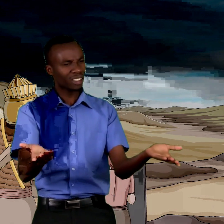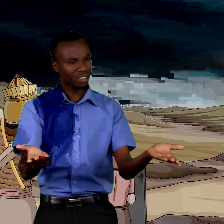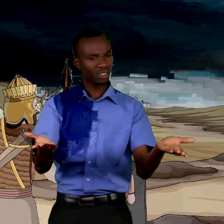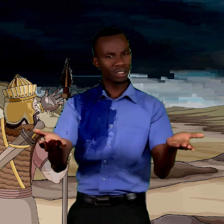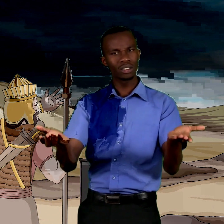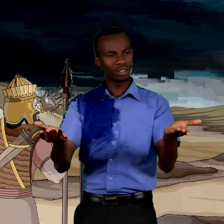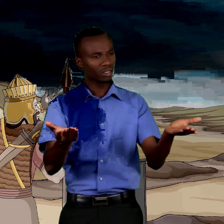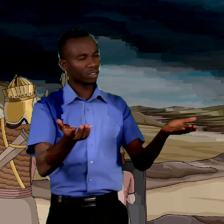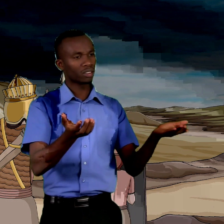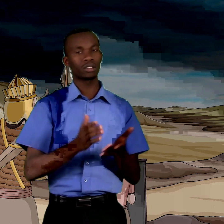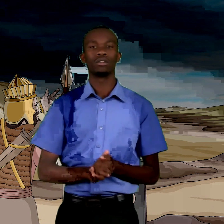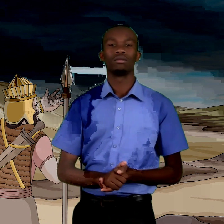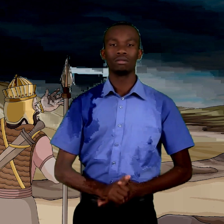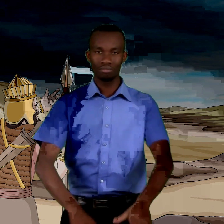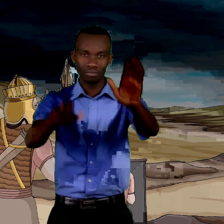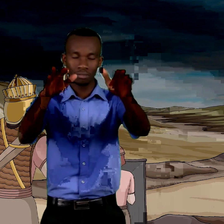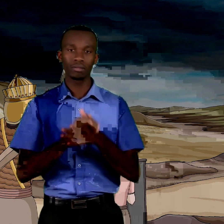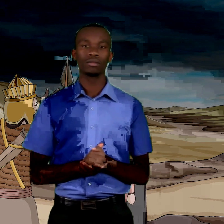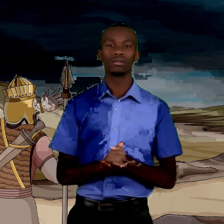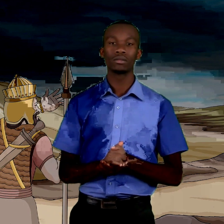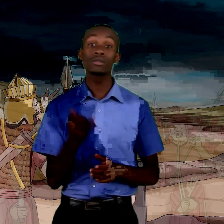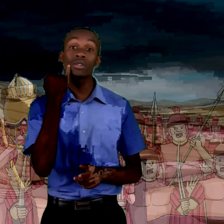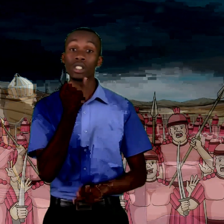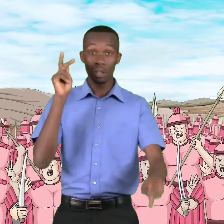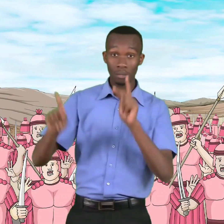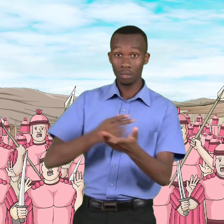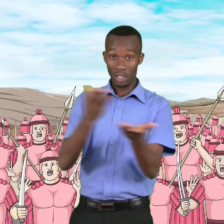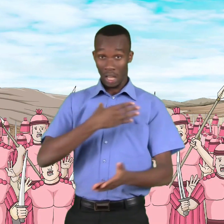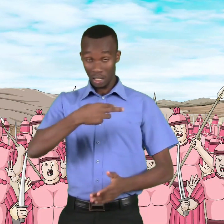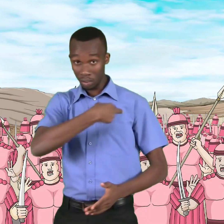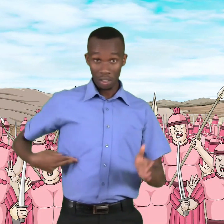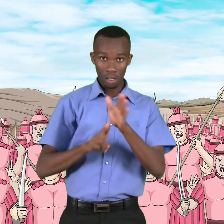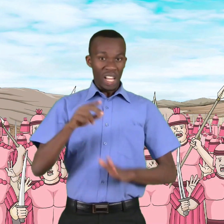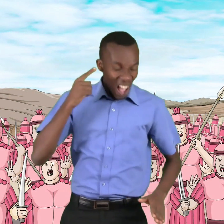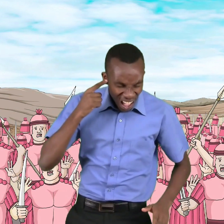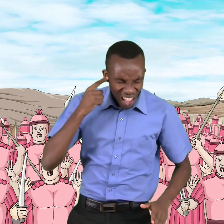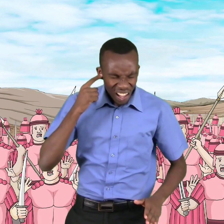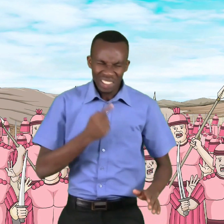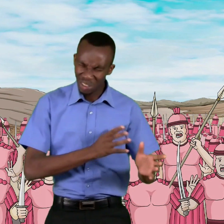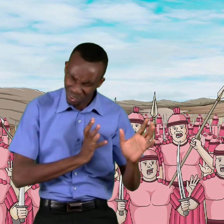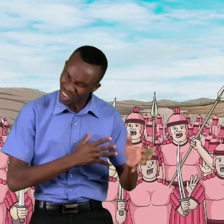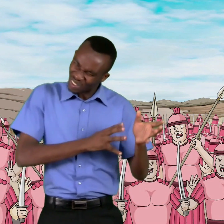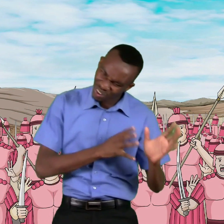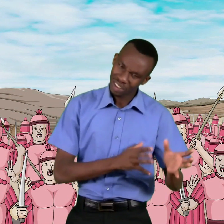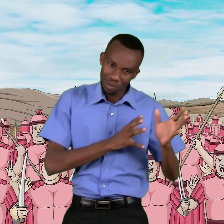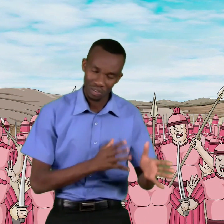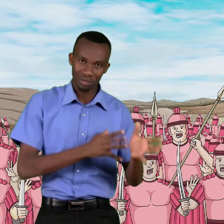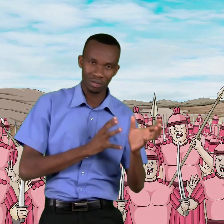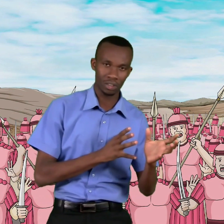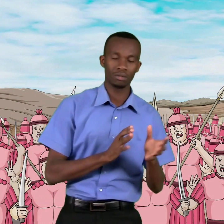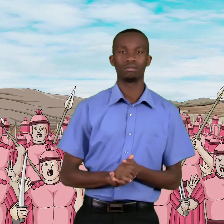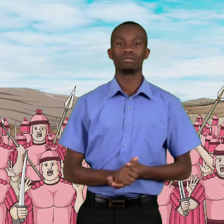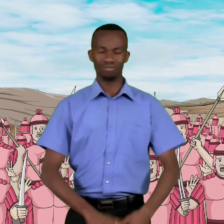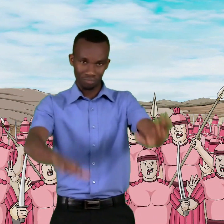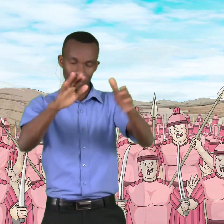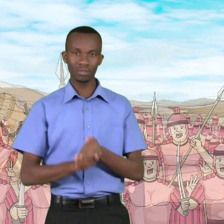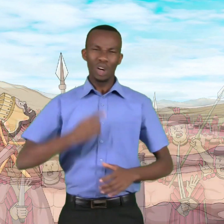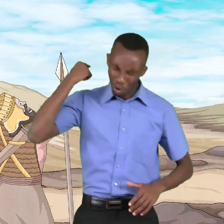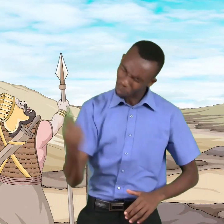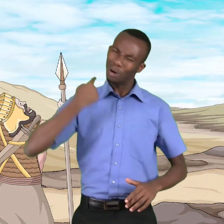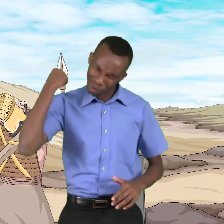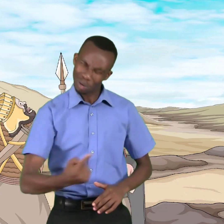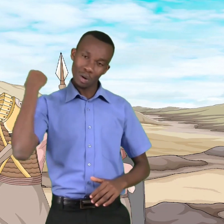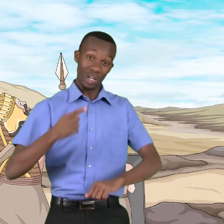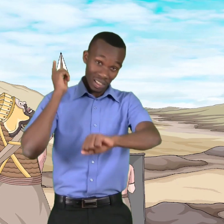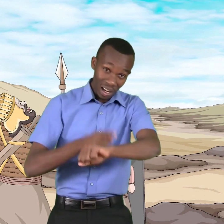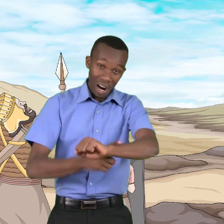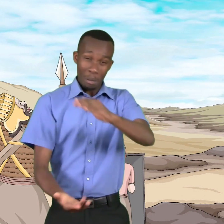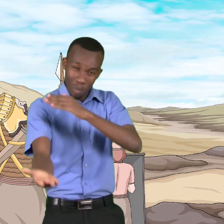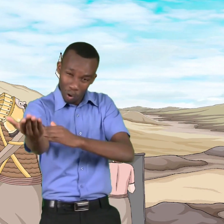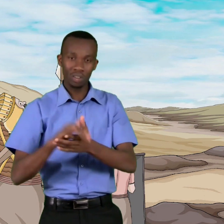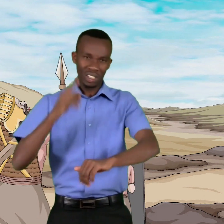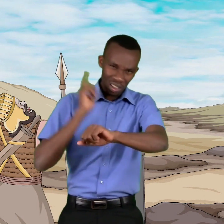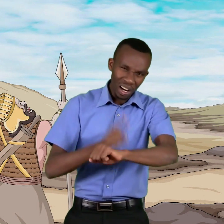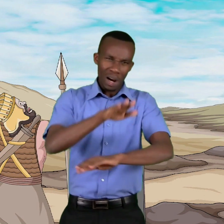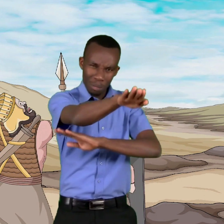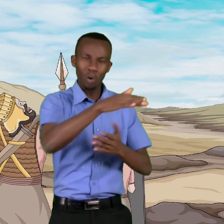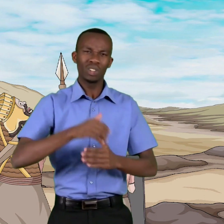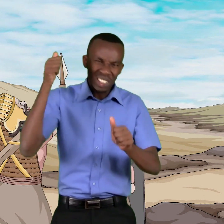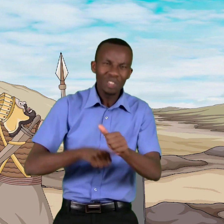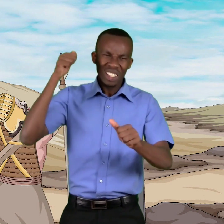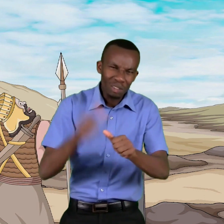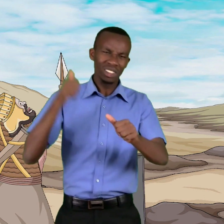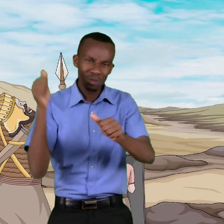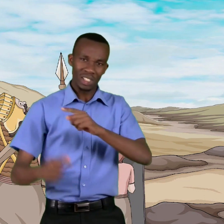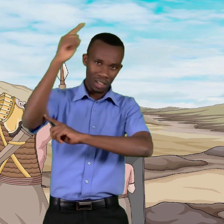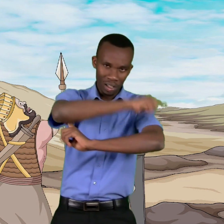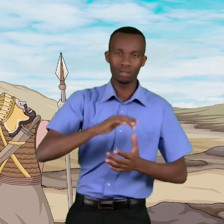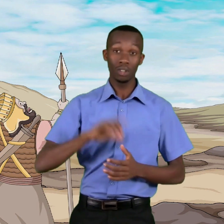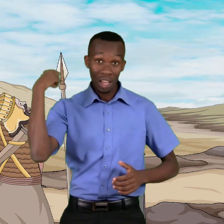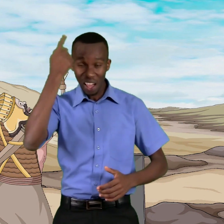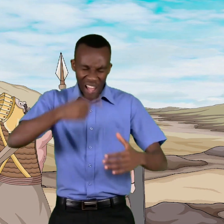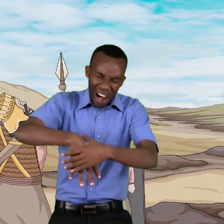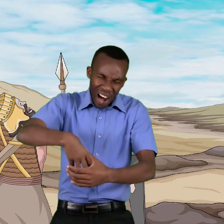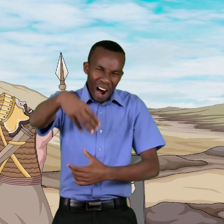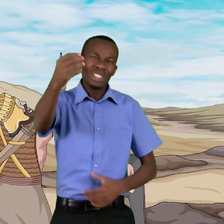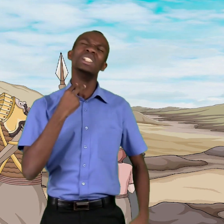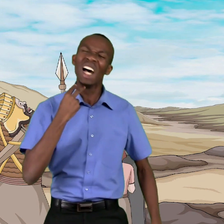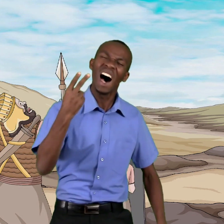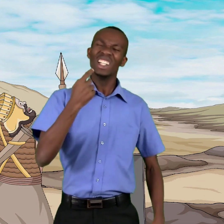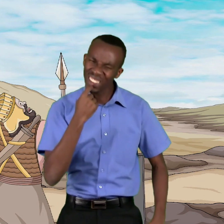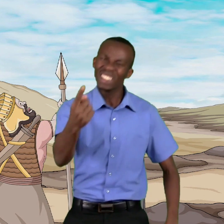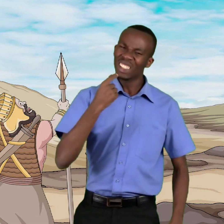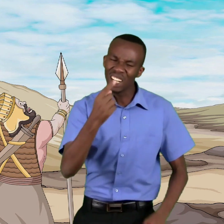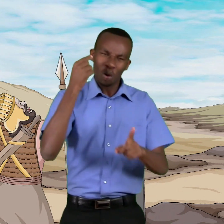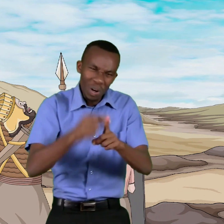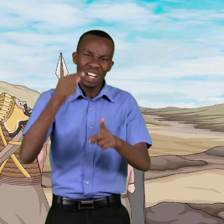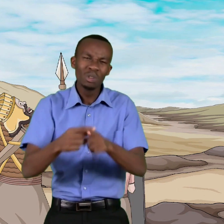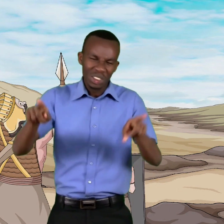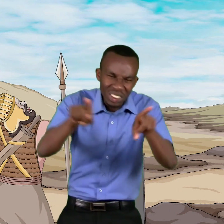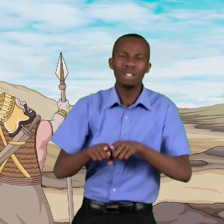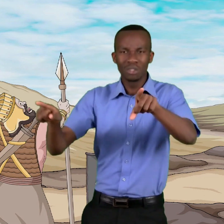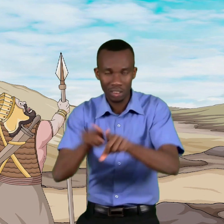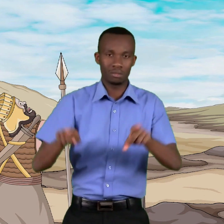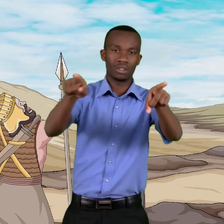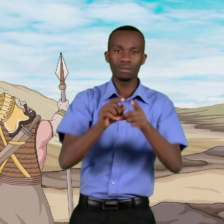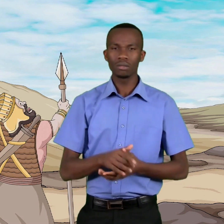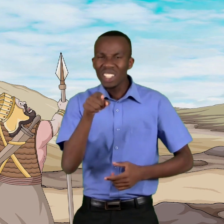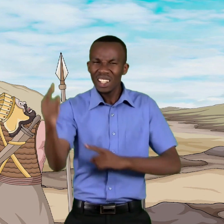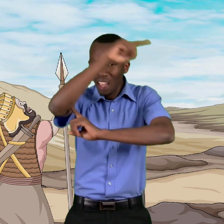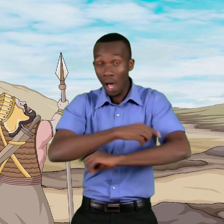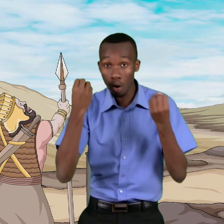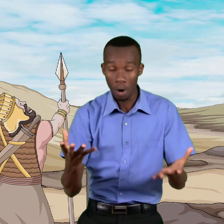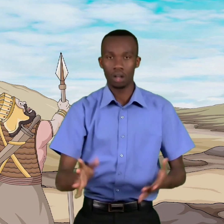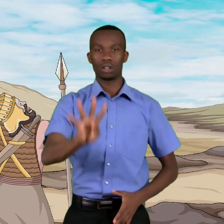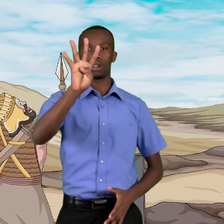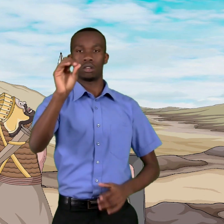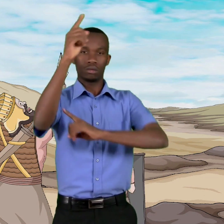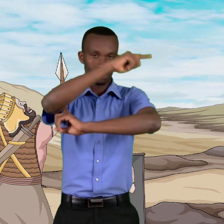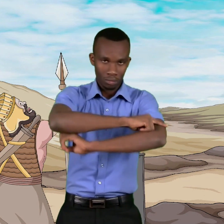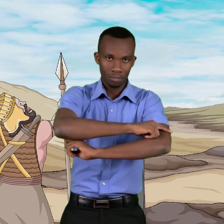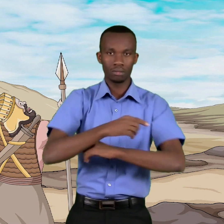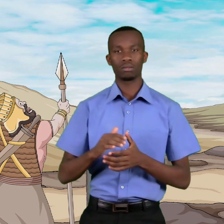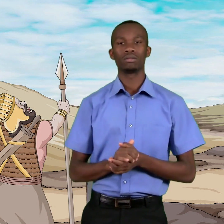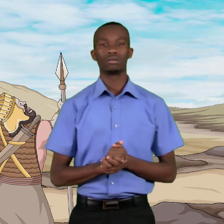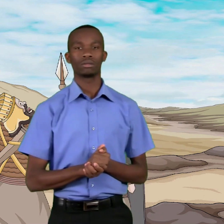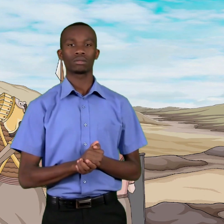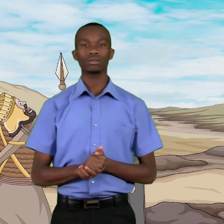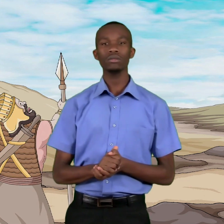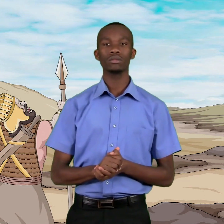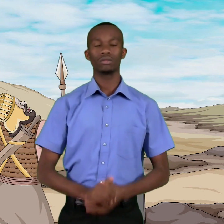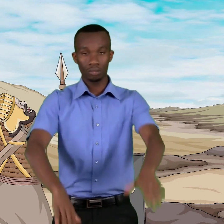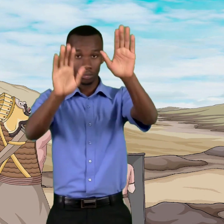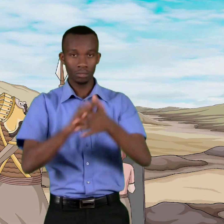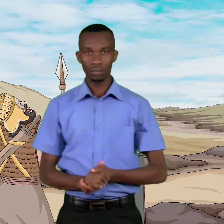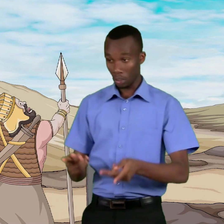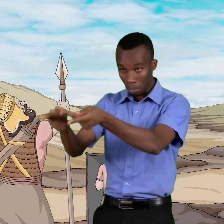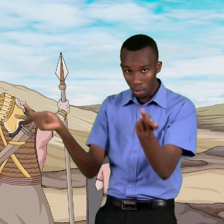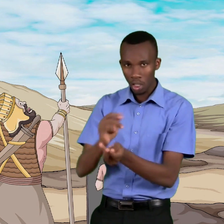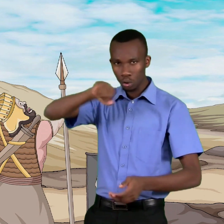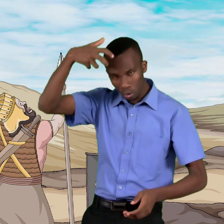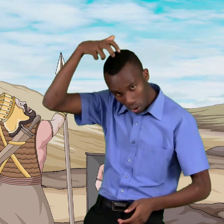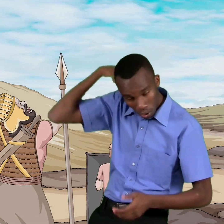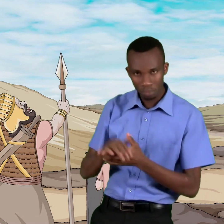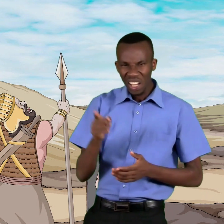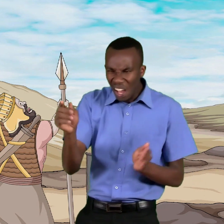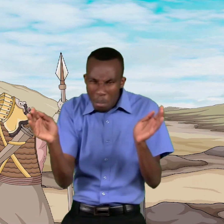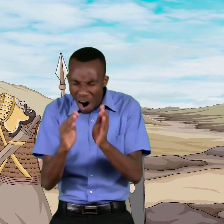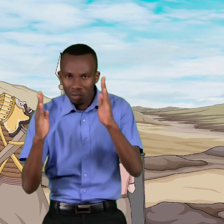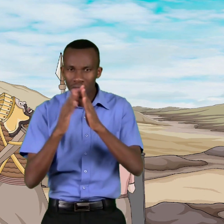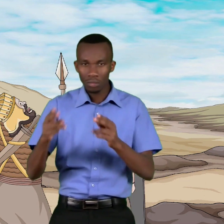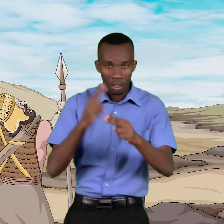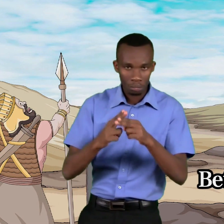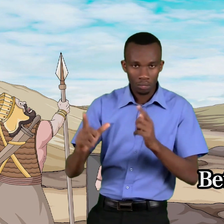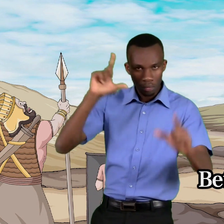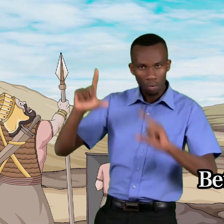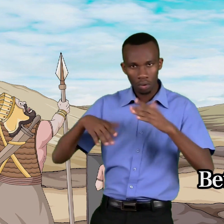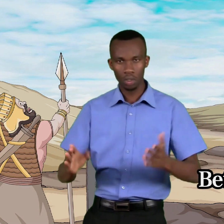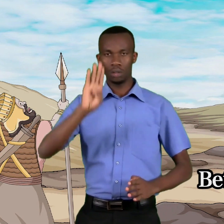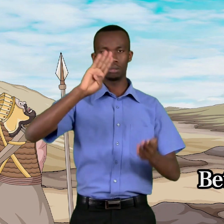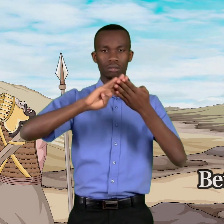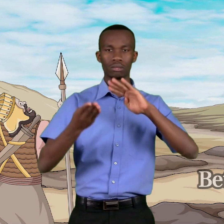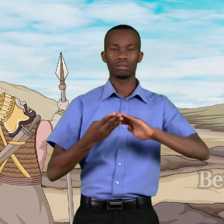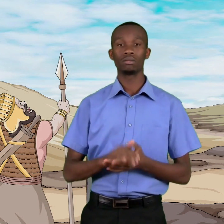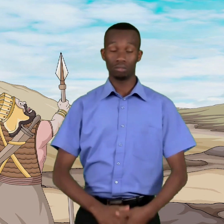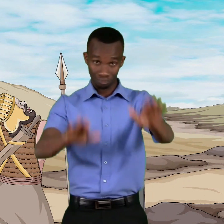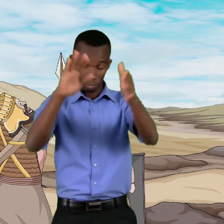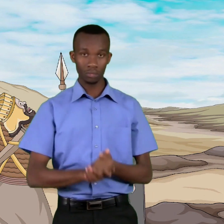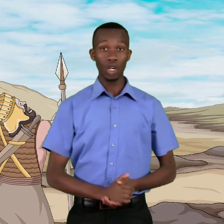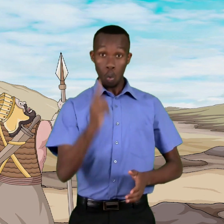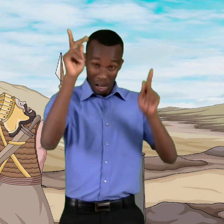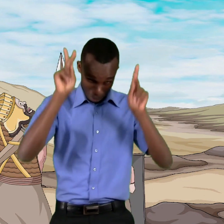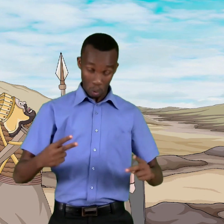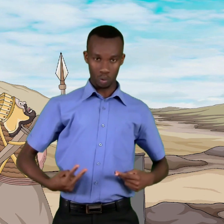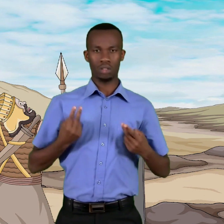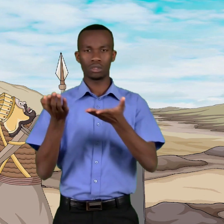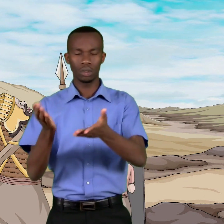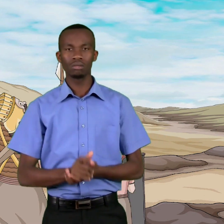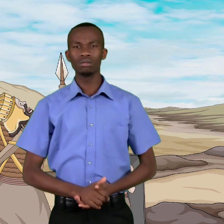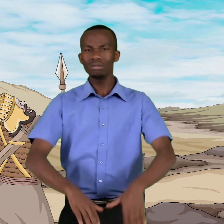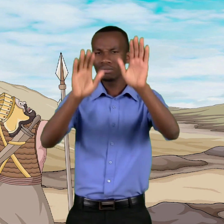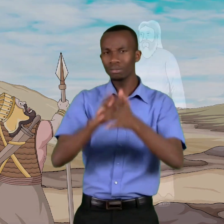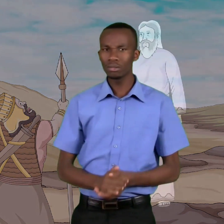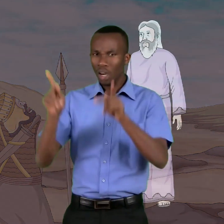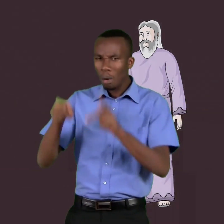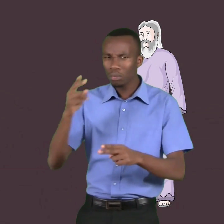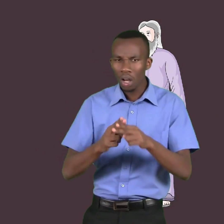Then the Philistine said, “I defy the ranks of Israel this day! Give me a man to fight!” On hearing the words of the Philistine, Saul and all the Israelites were dismayed and greatly afraid.